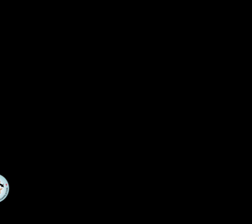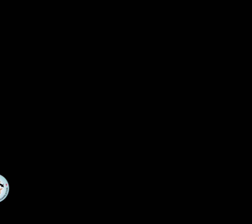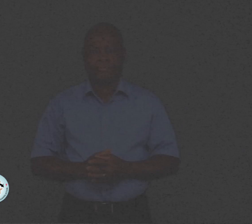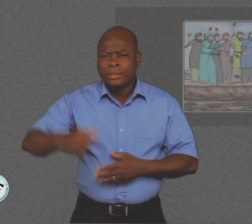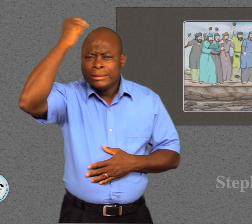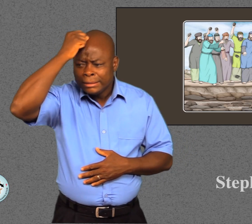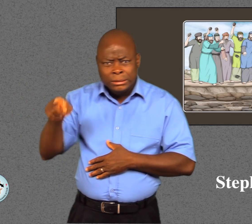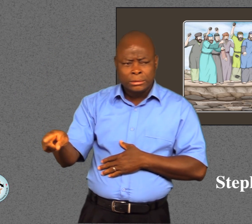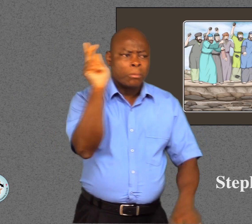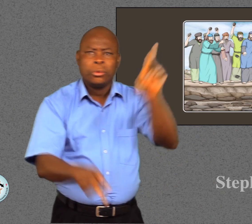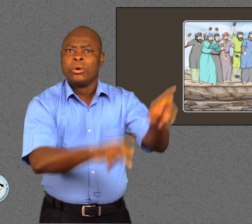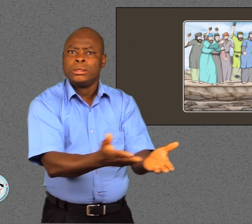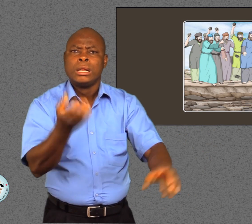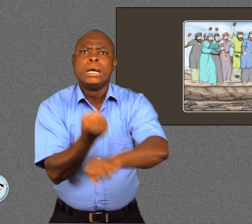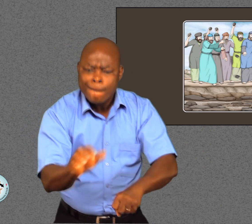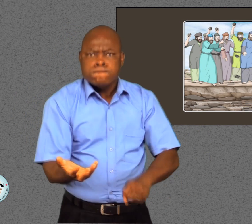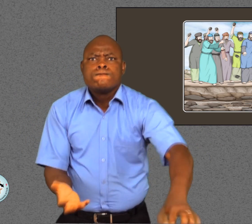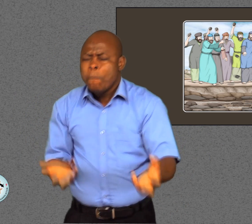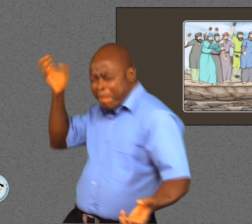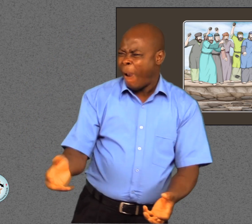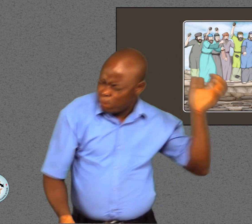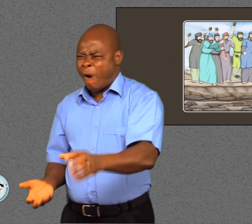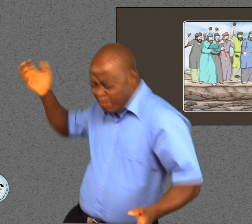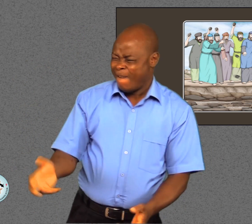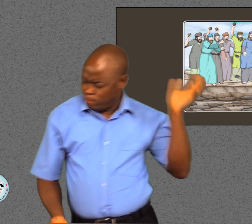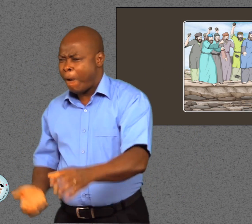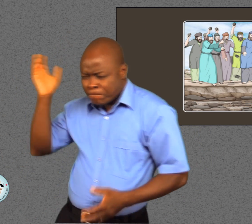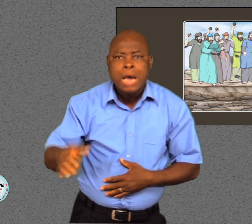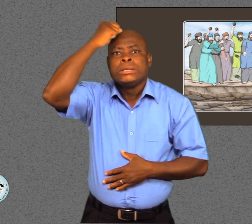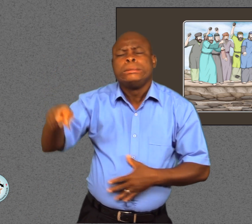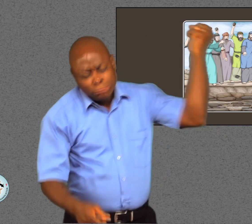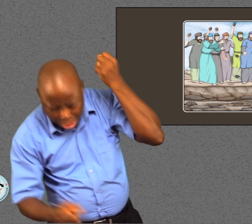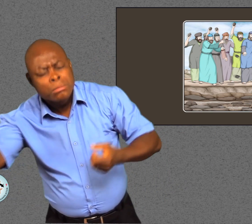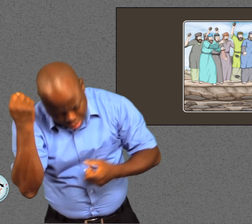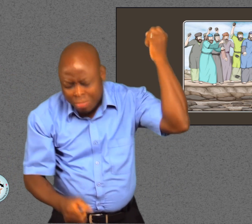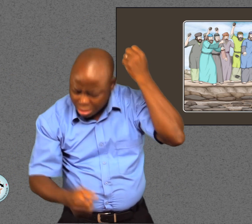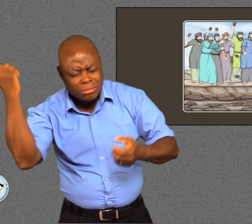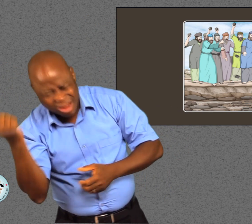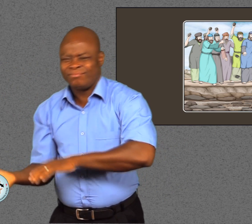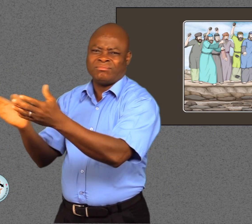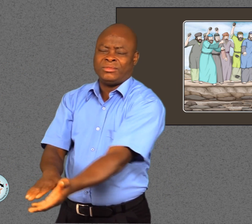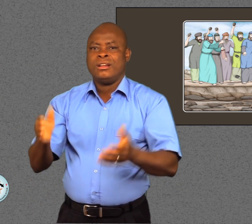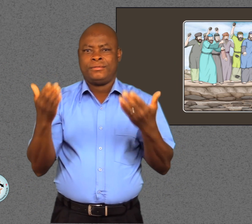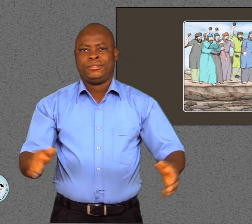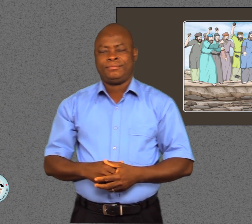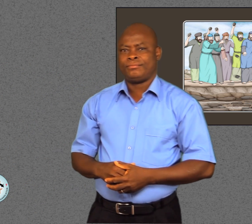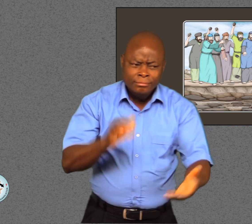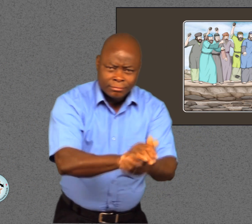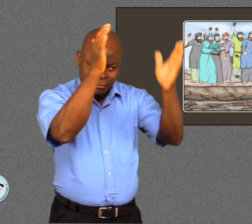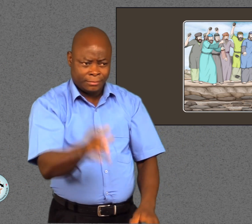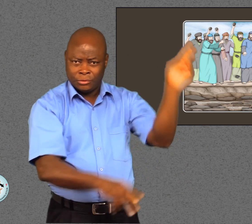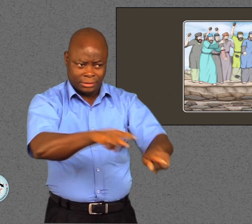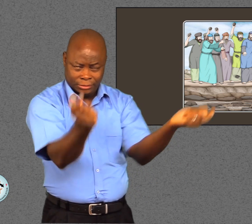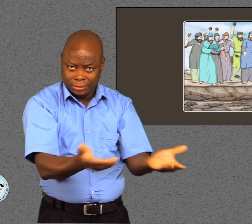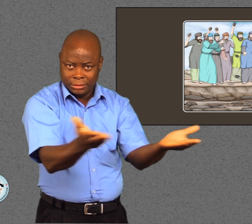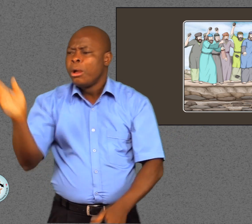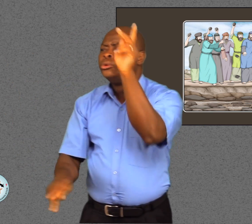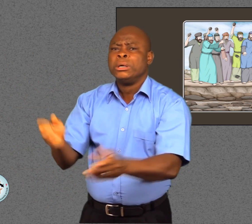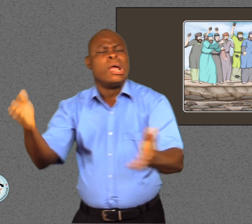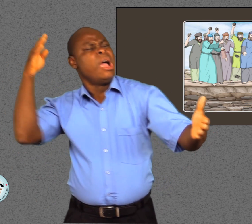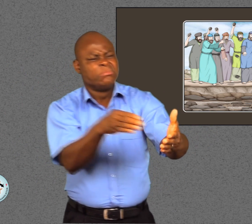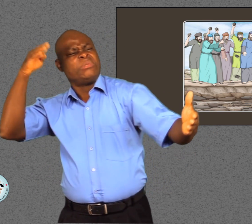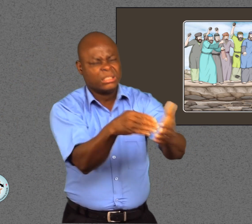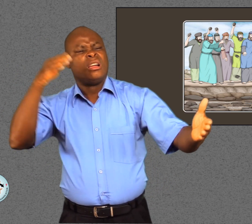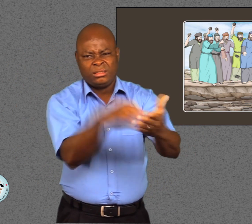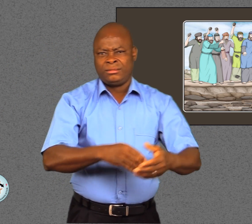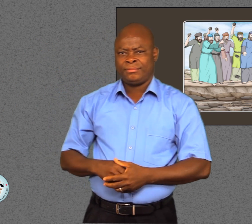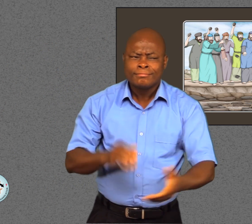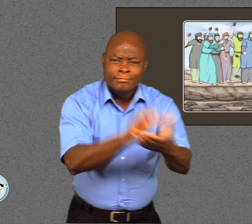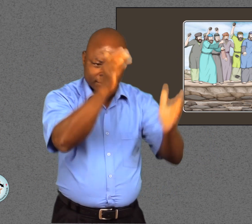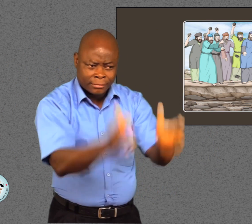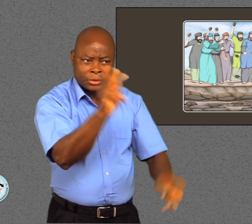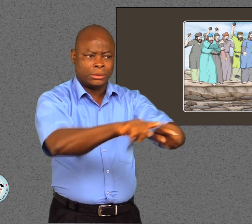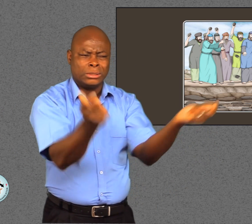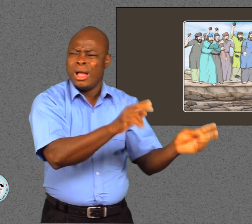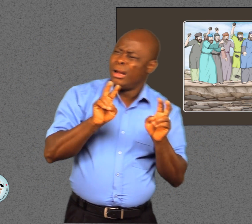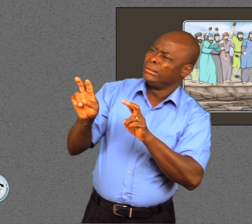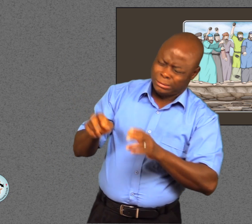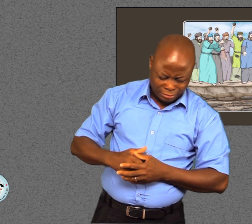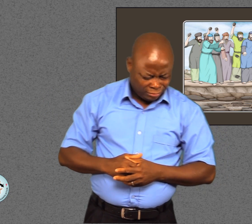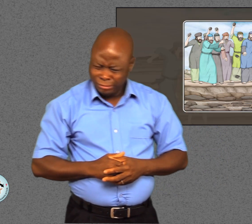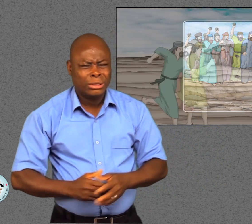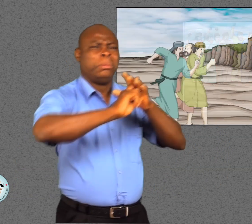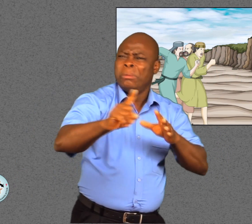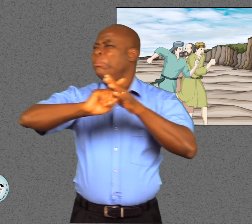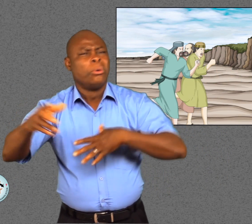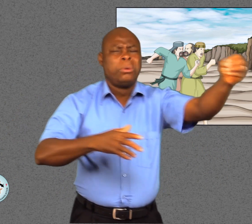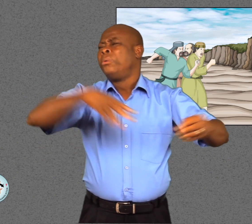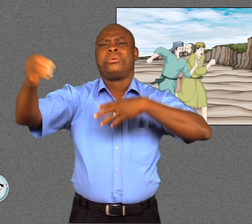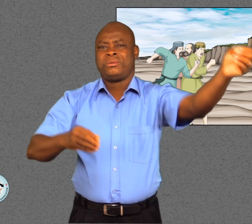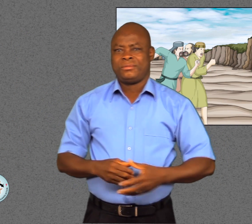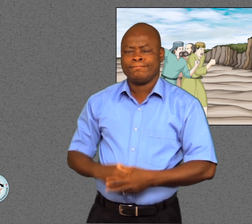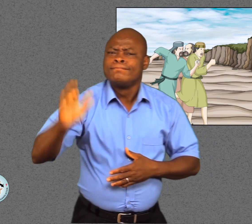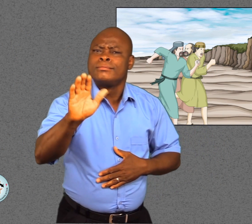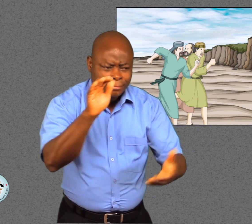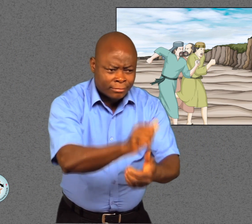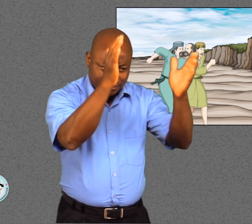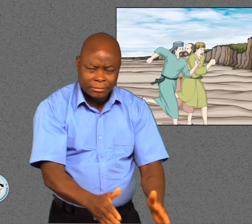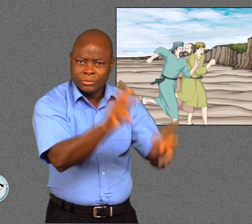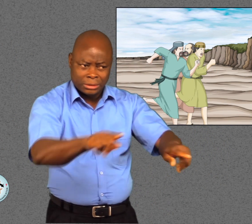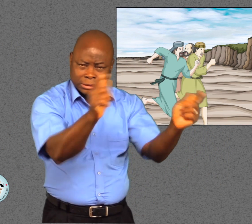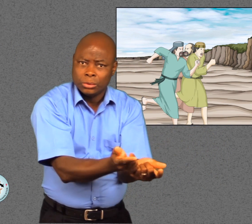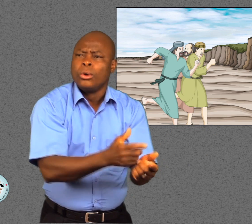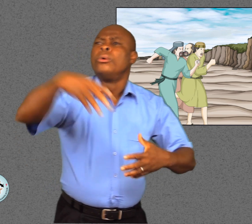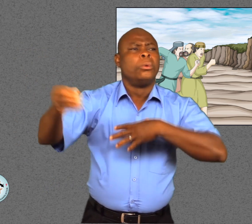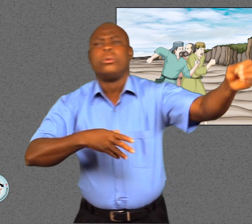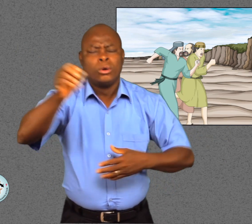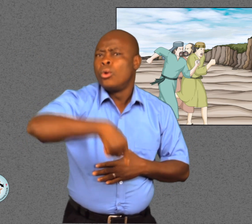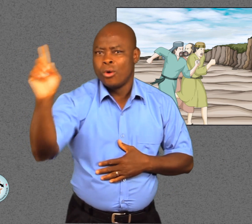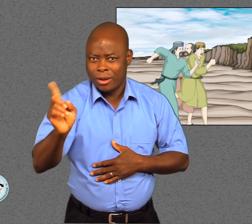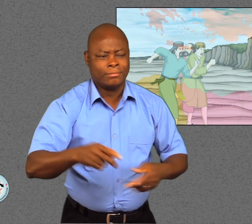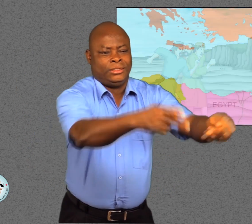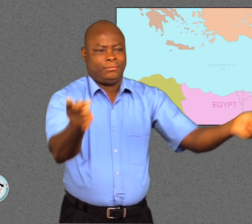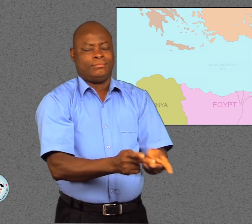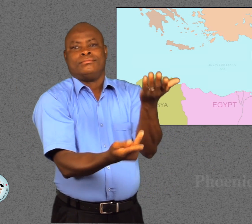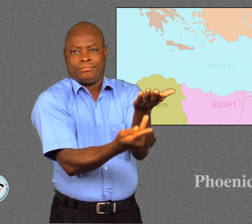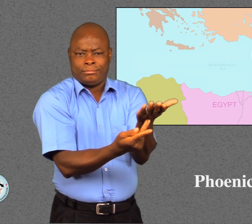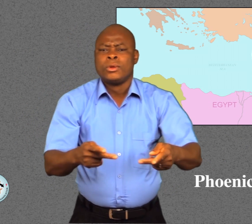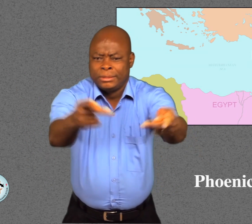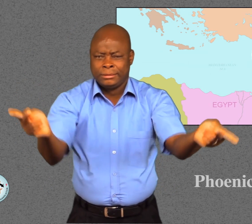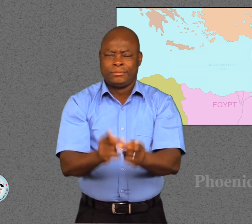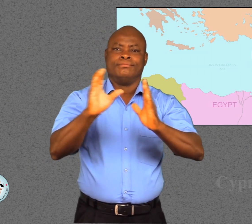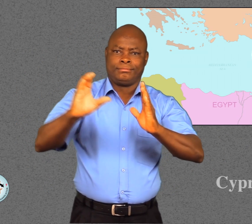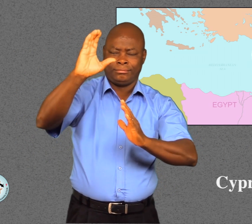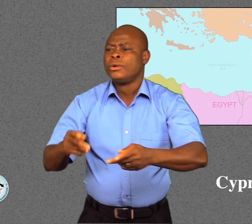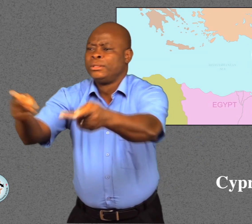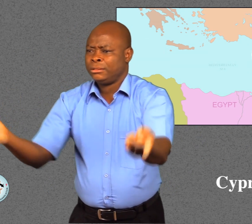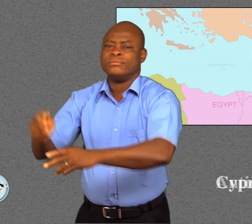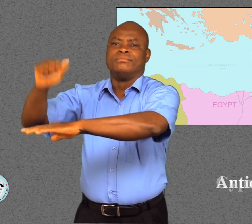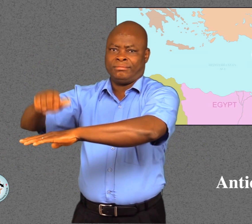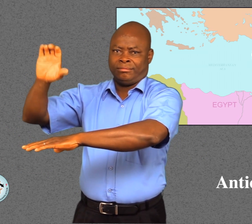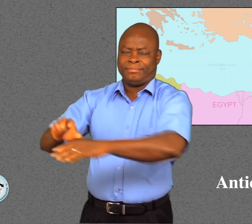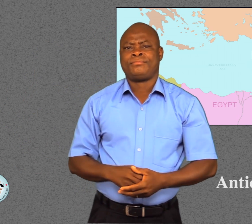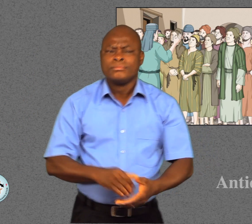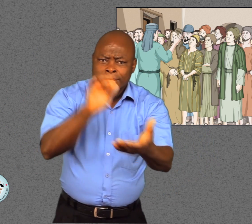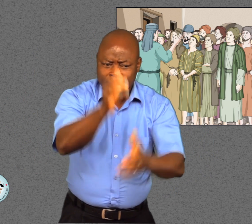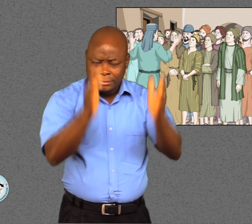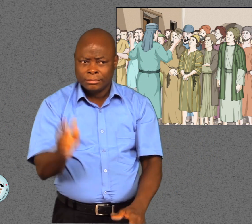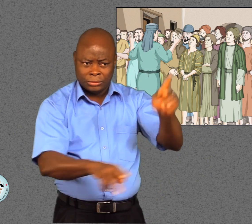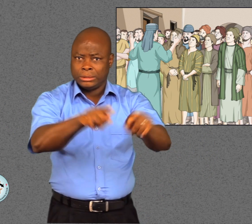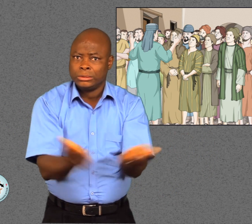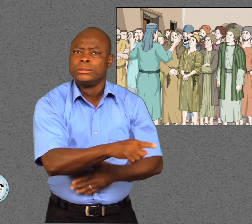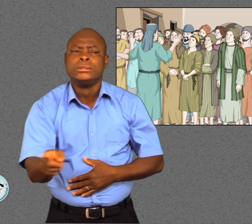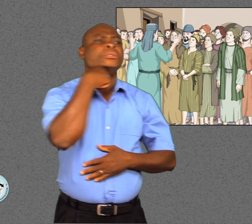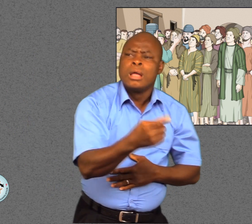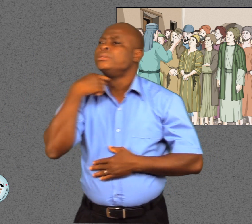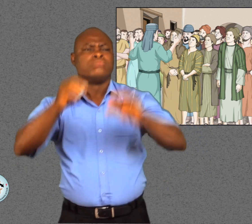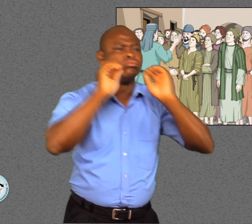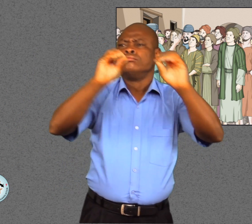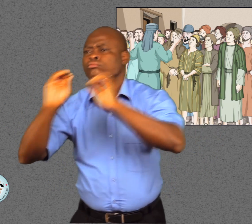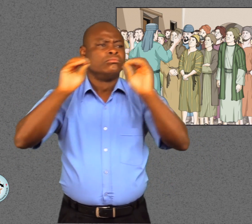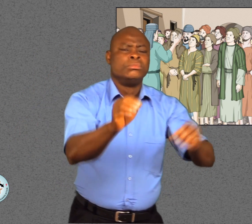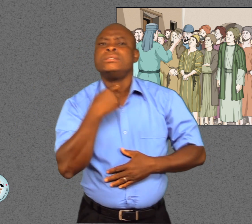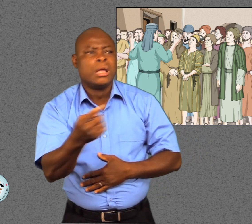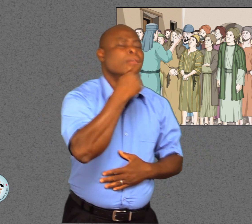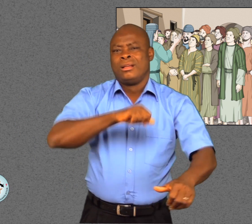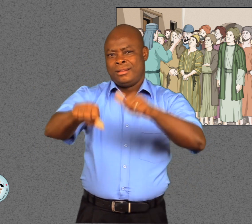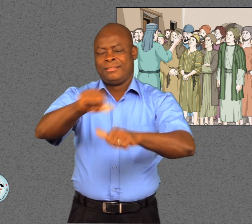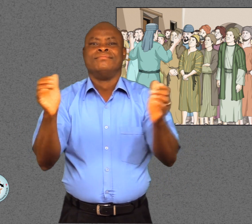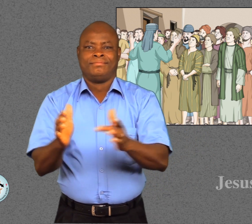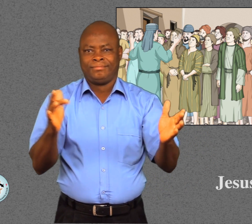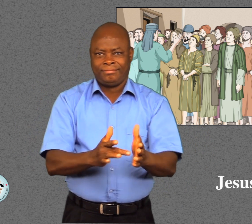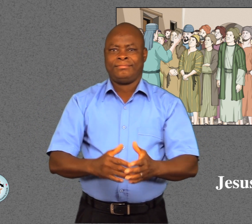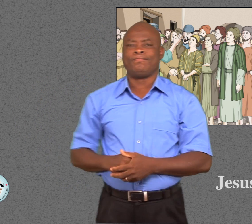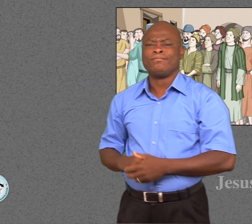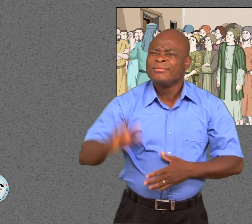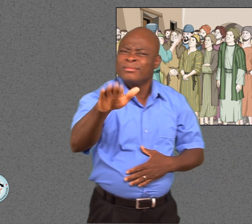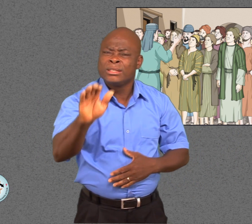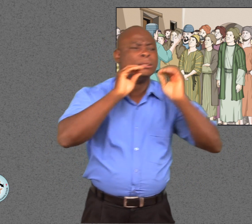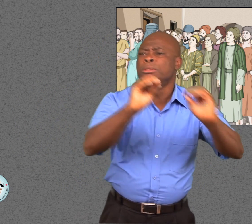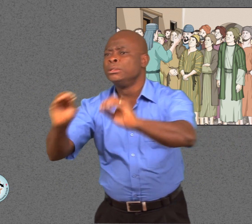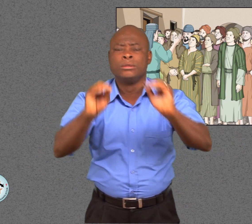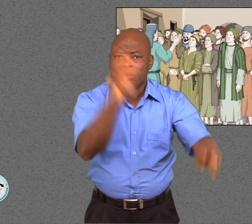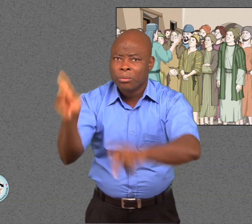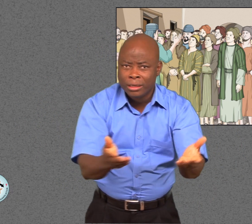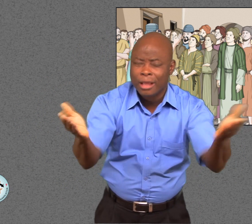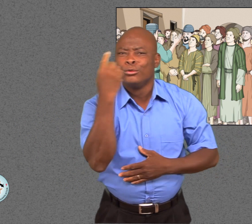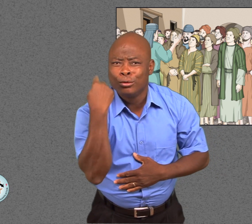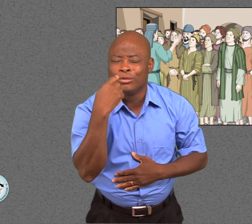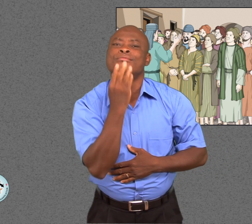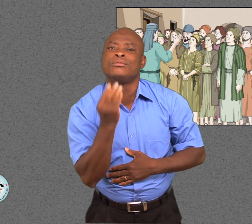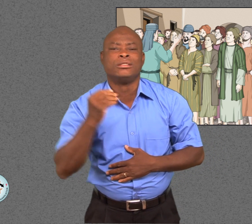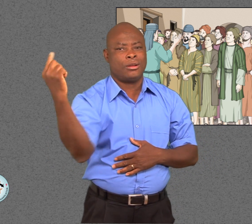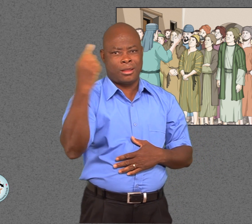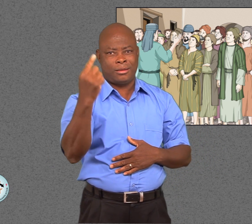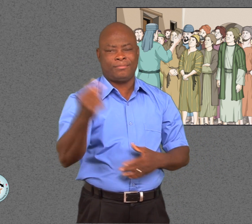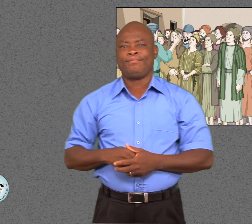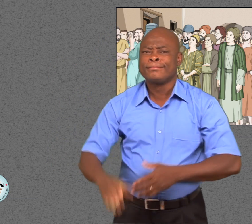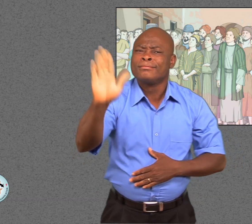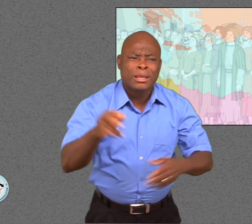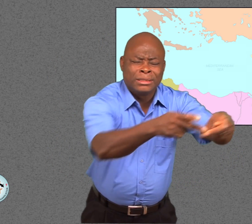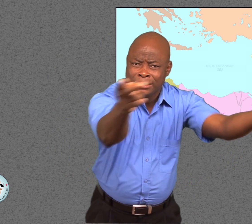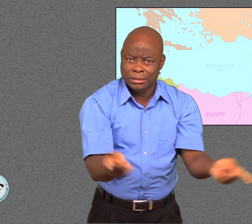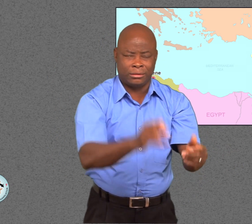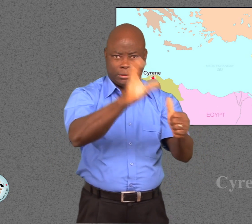Meanwhile those scattered by the persecution that began with Stephen traveled as far as Phoenicia, Cyprus, and Antioch, speaking the message only to Jews.